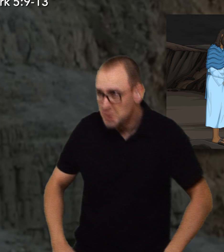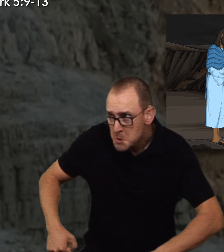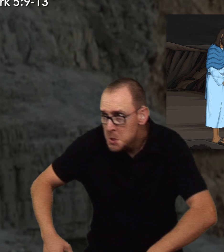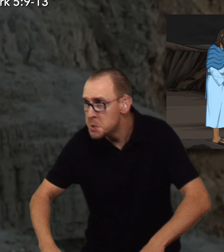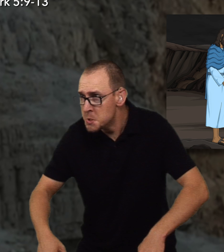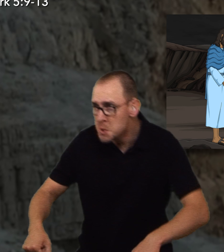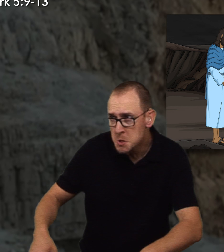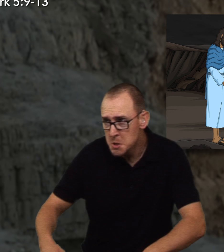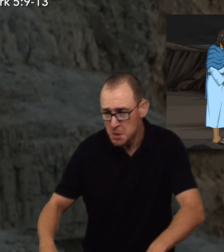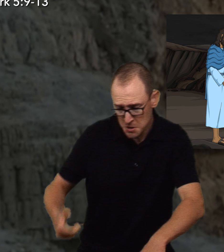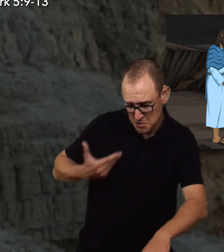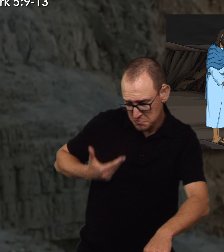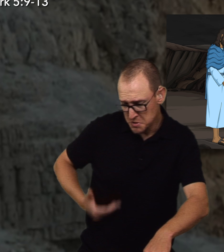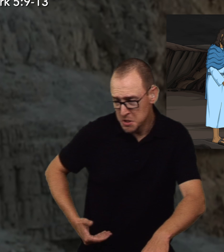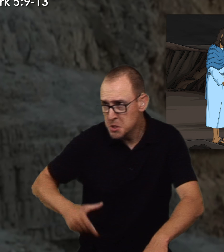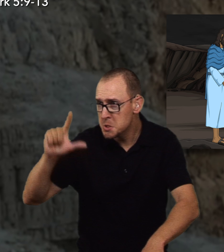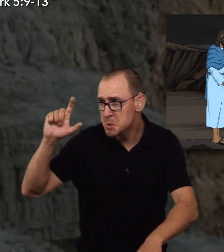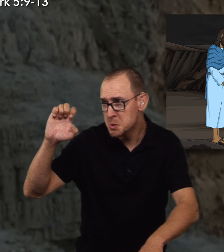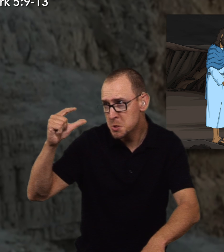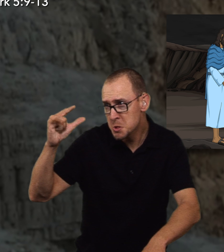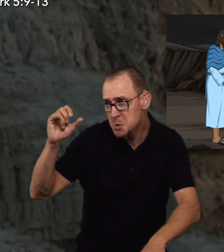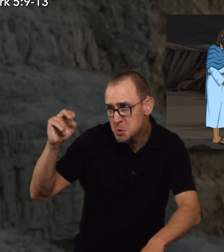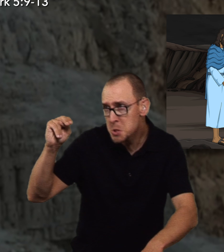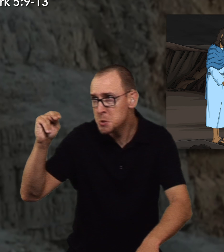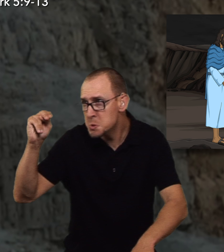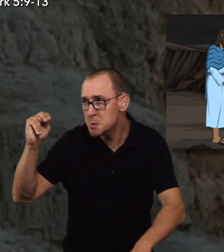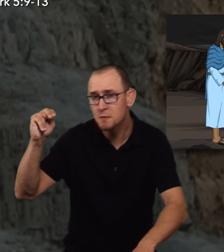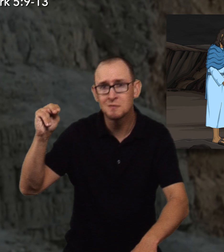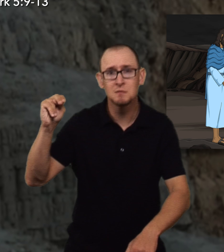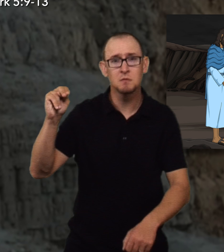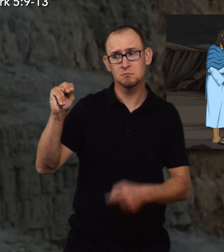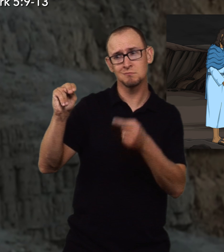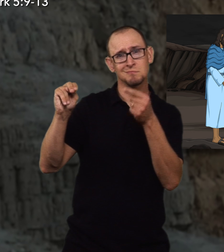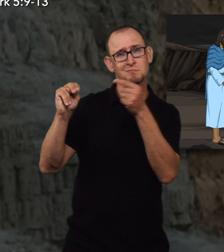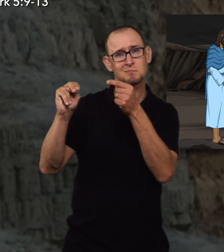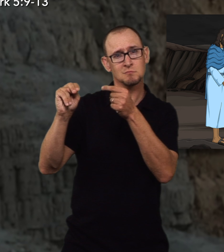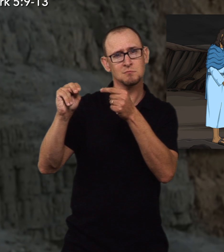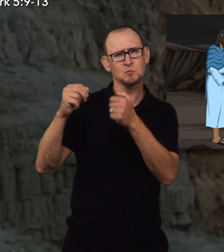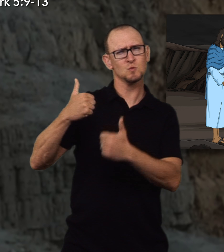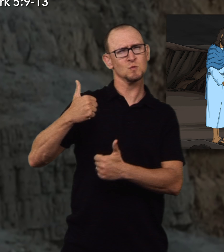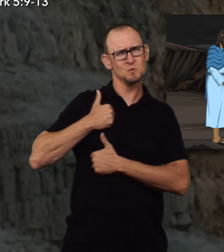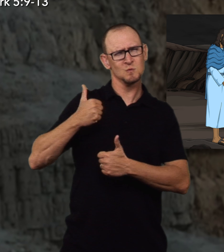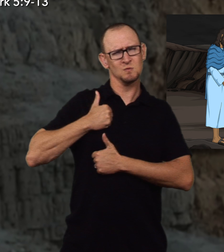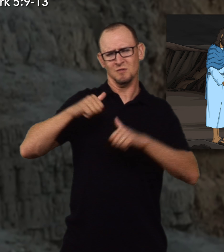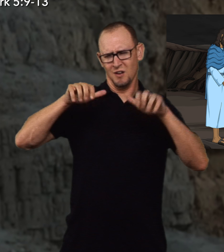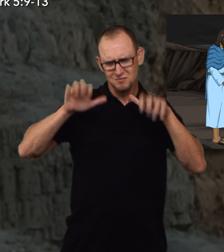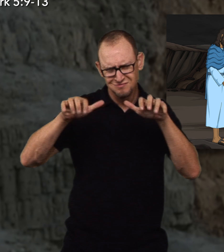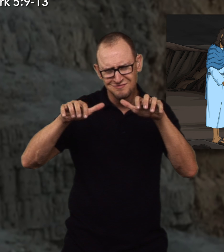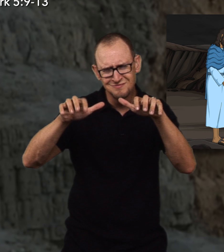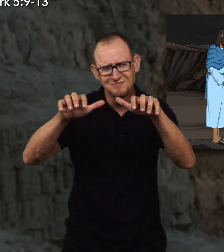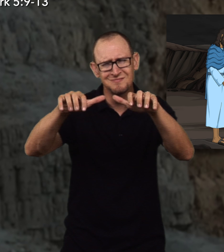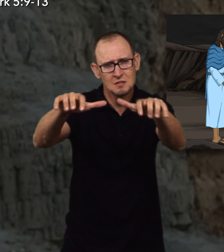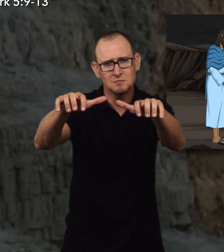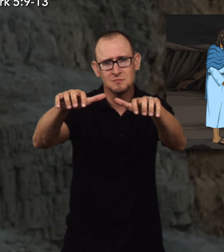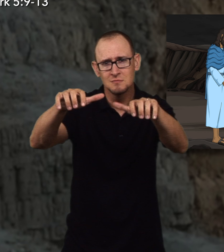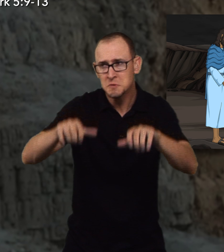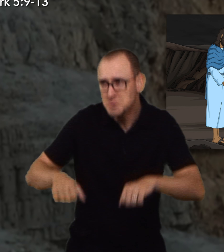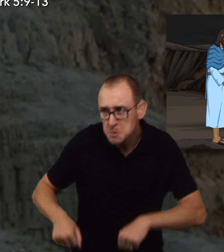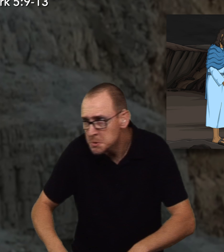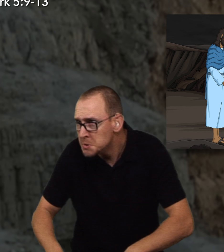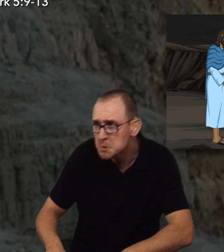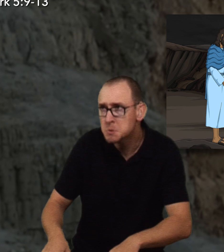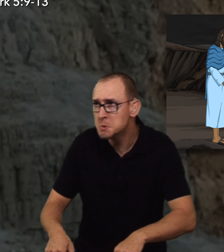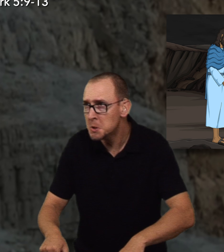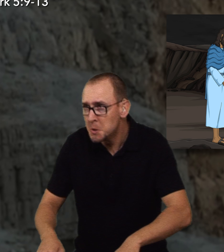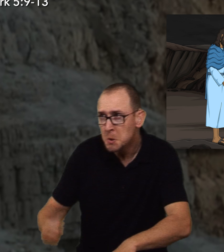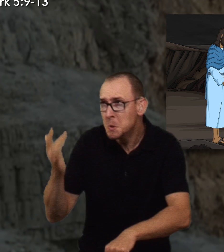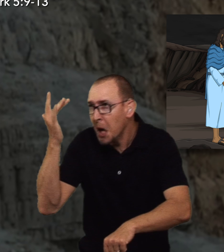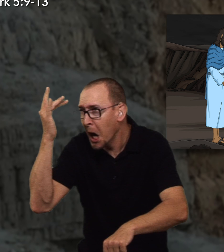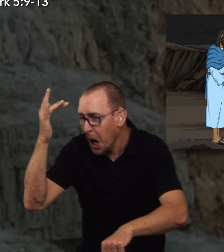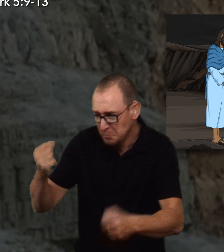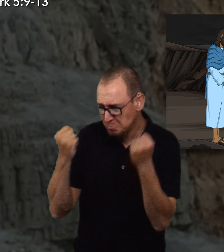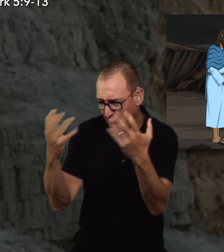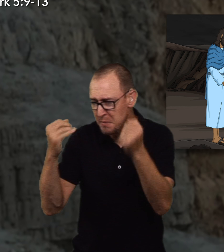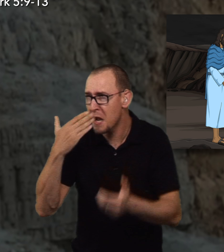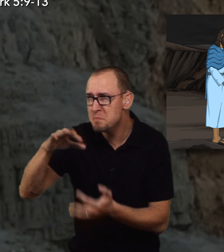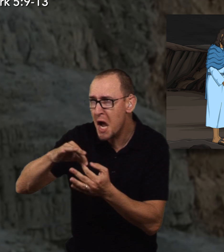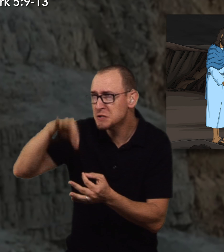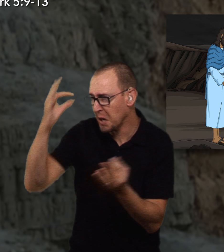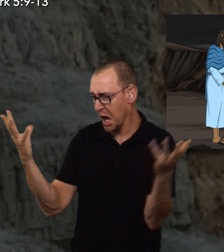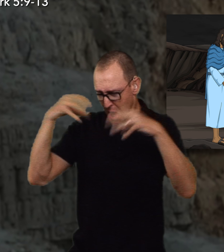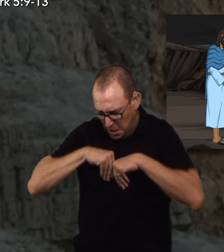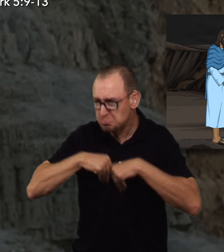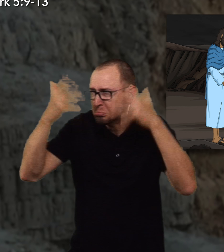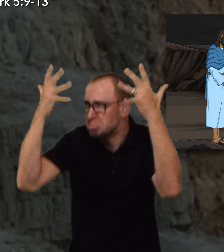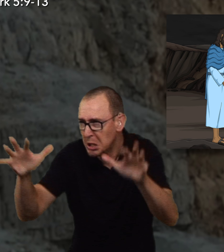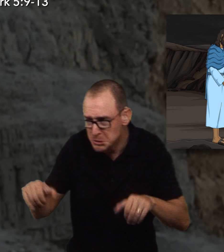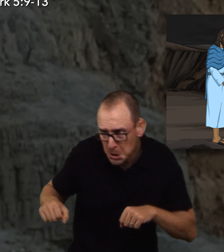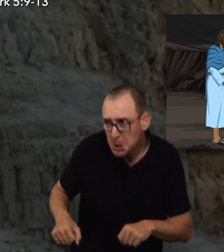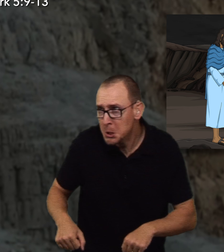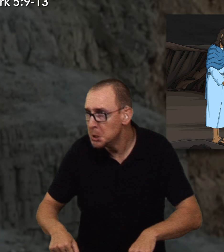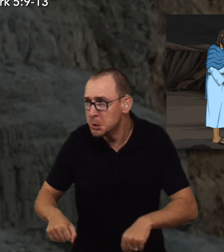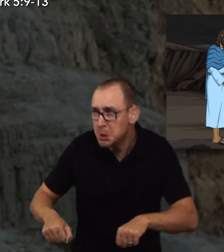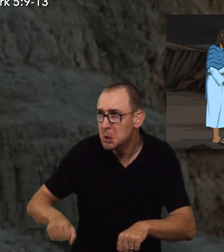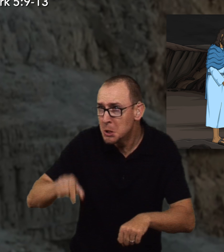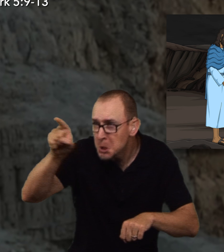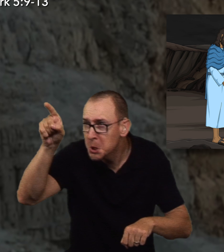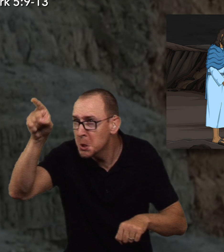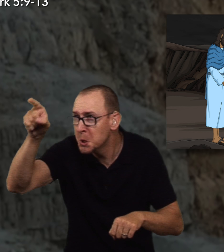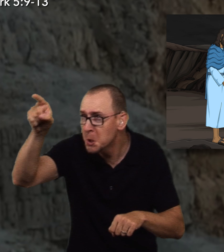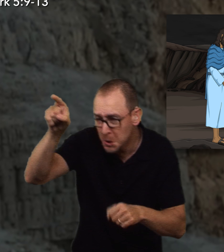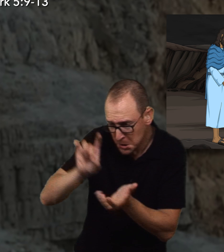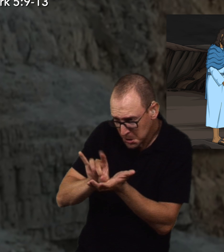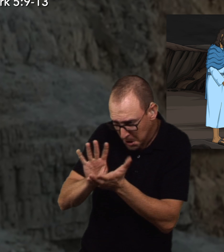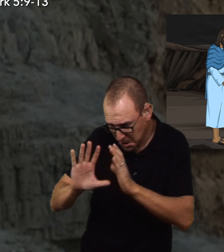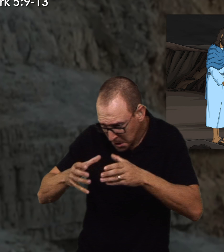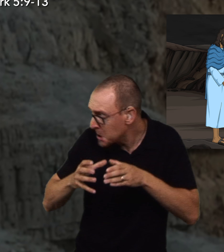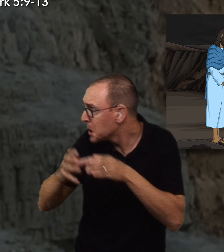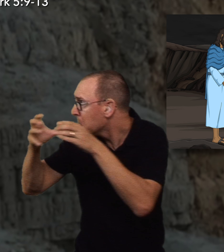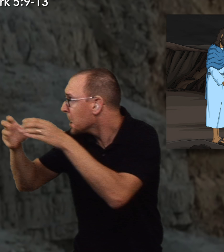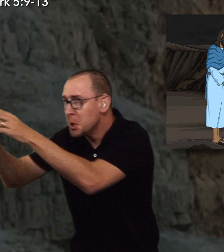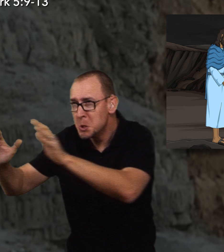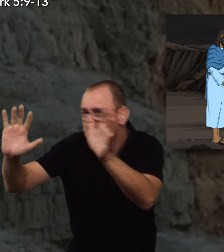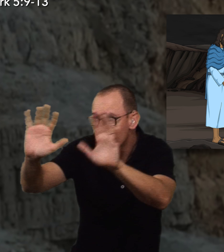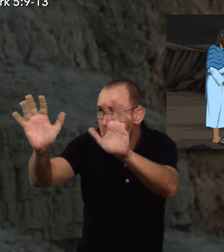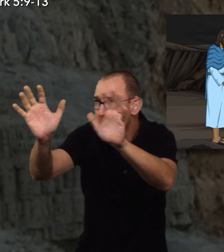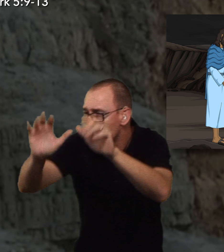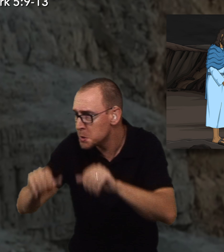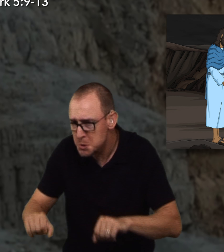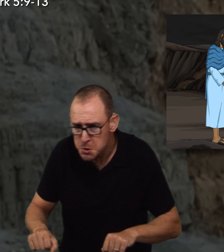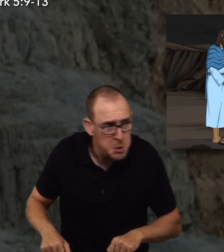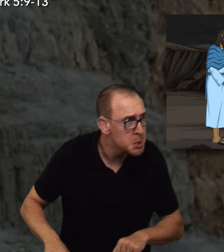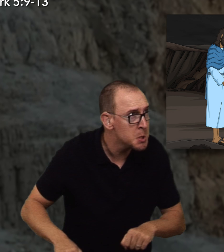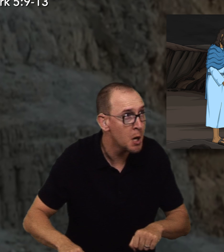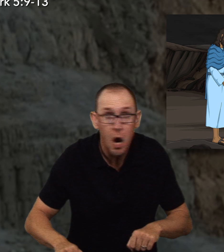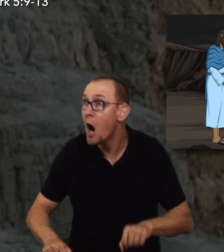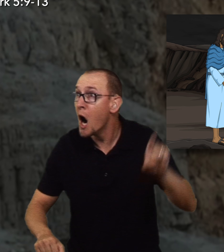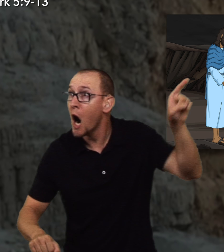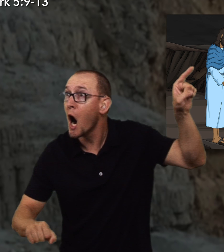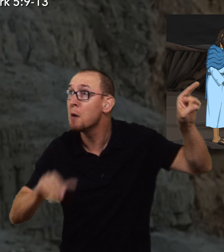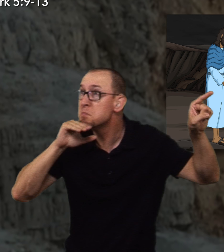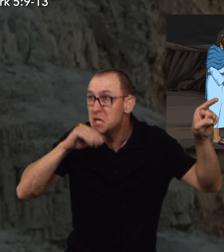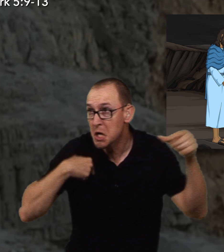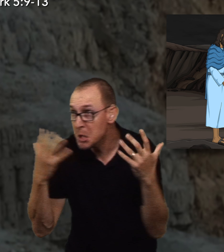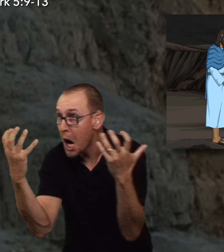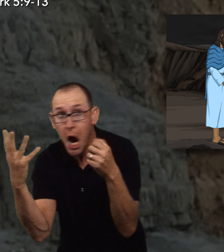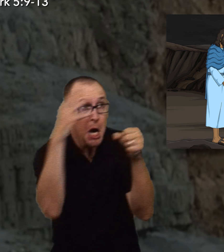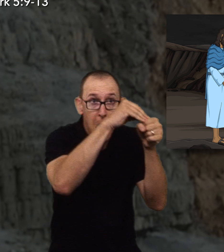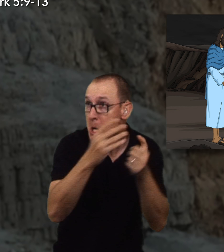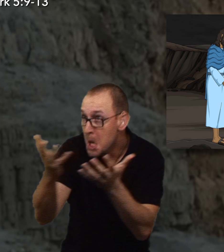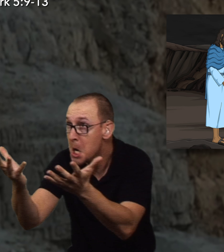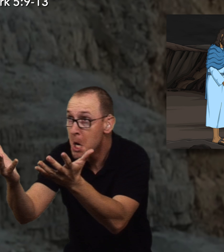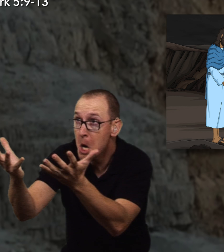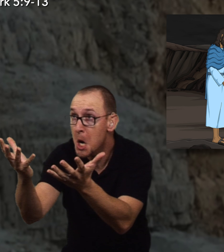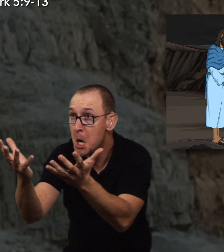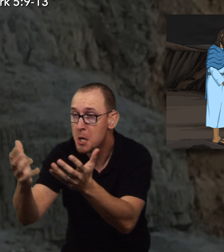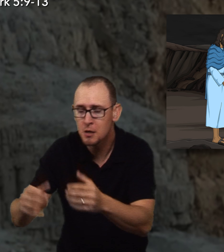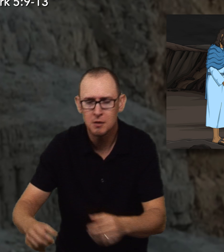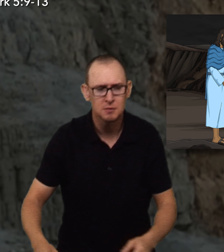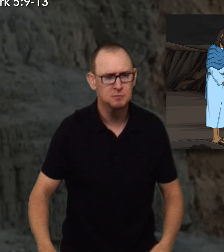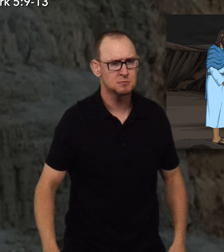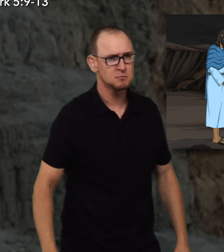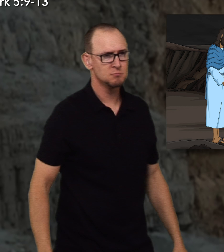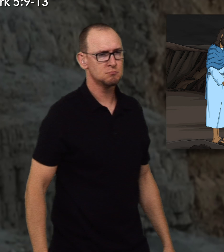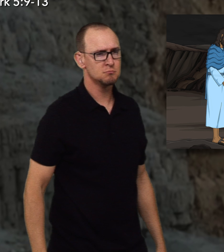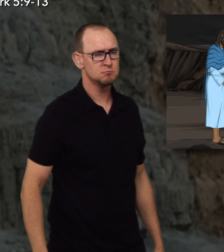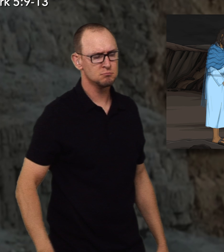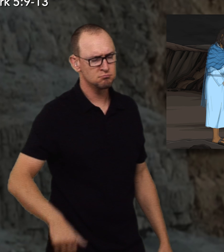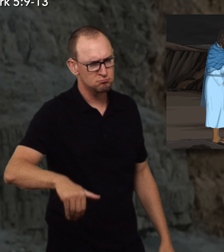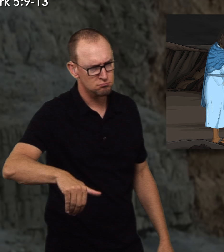“My name is Legion,” he replied, “for we are many.” And he begged Jesus repeatedly not to send them out of that region. There on the nearby hillside a large herd of pigs was feeding.